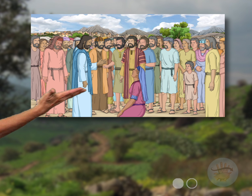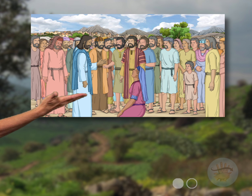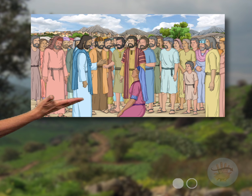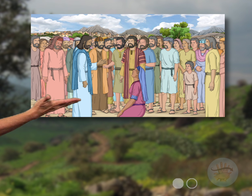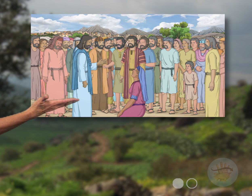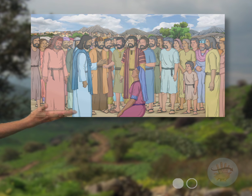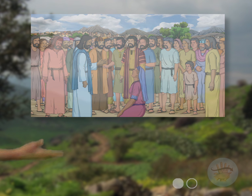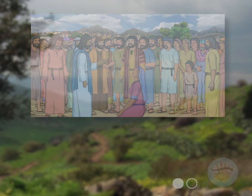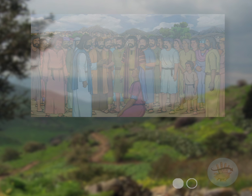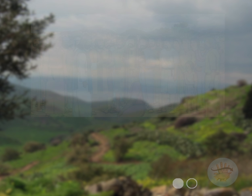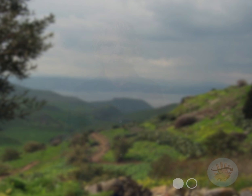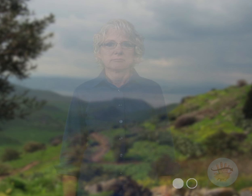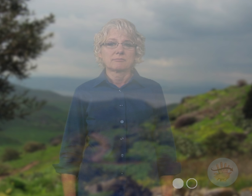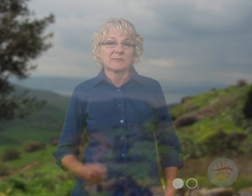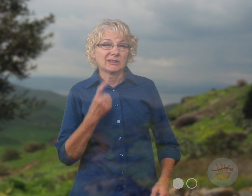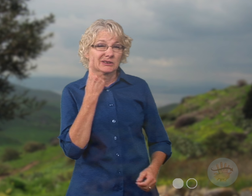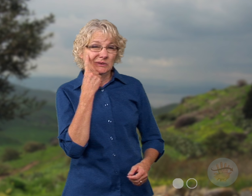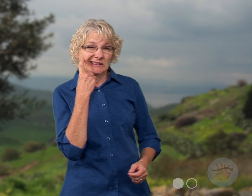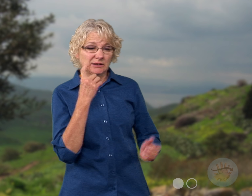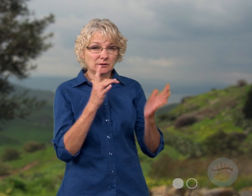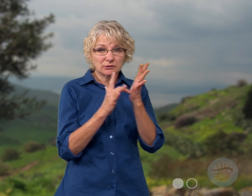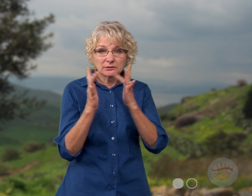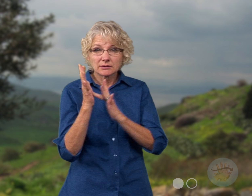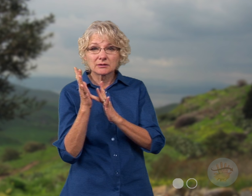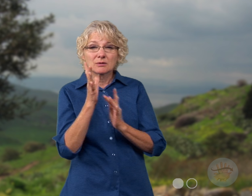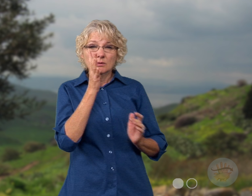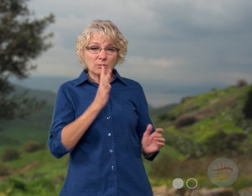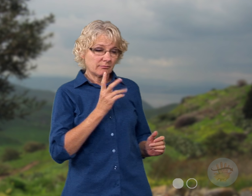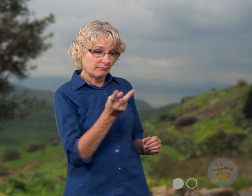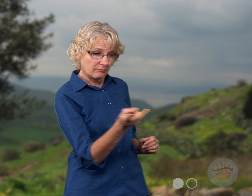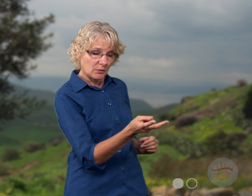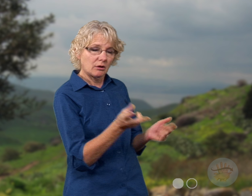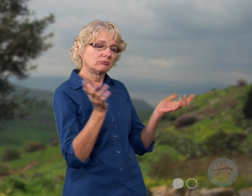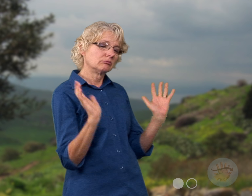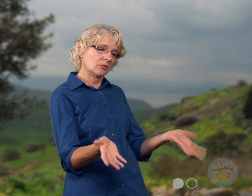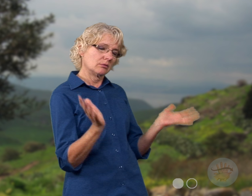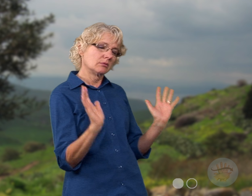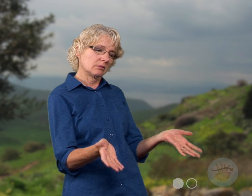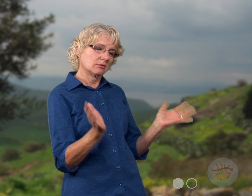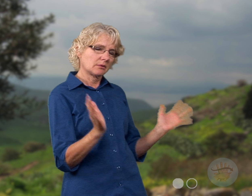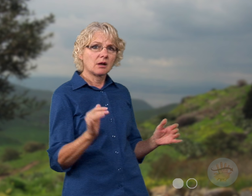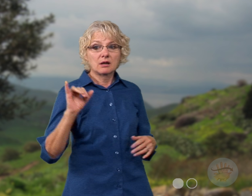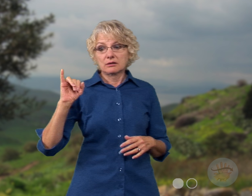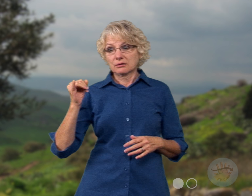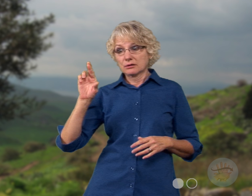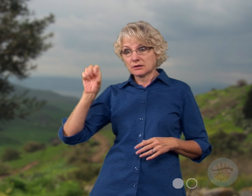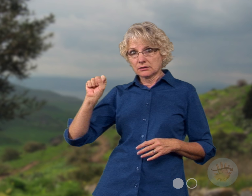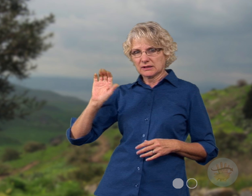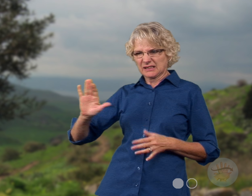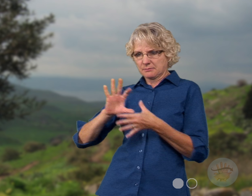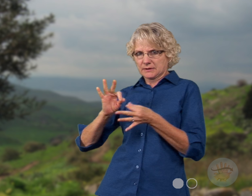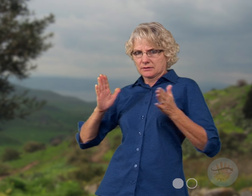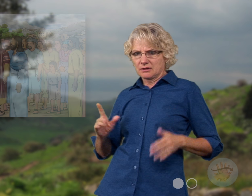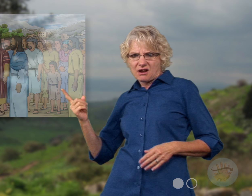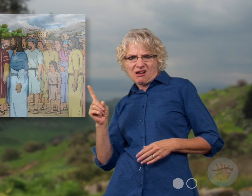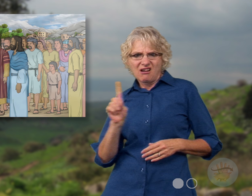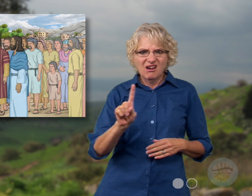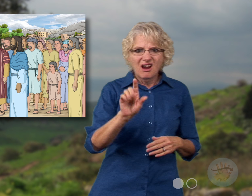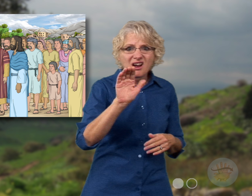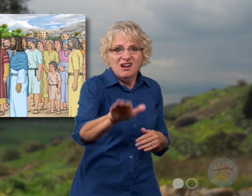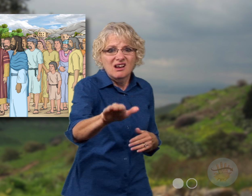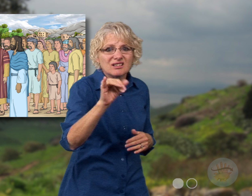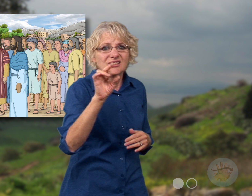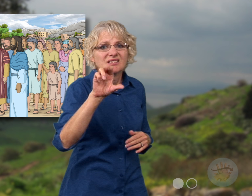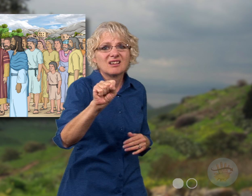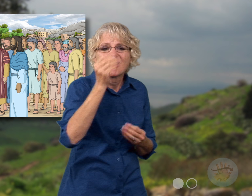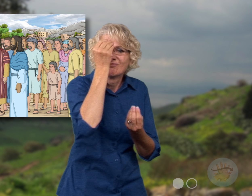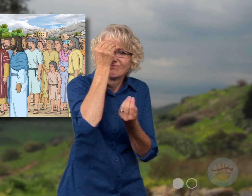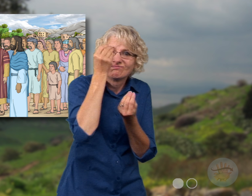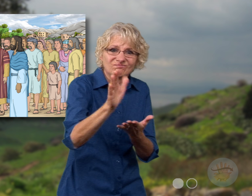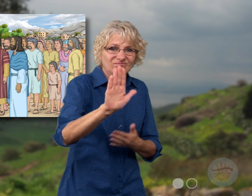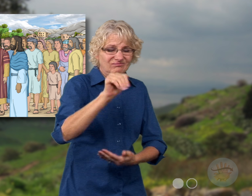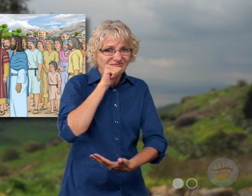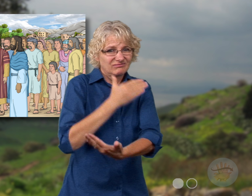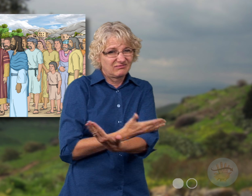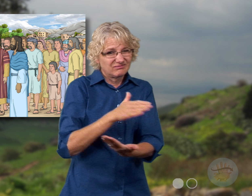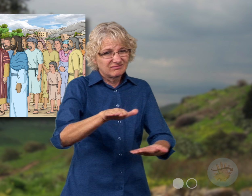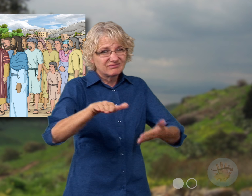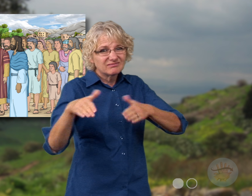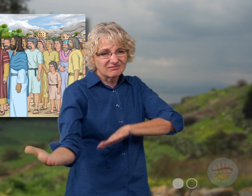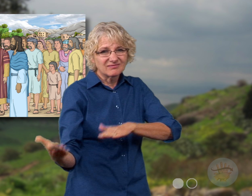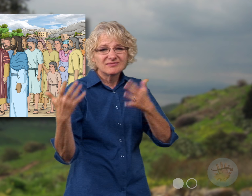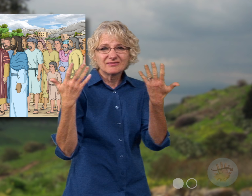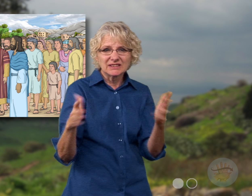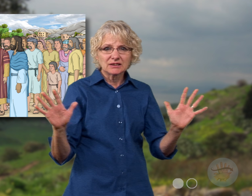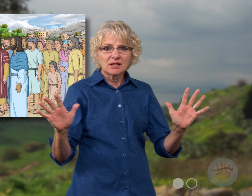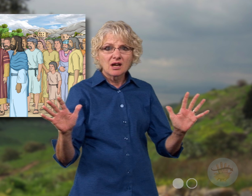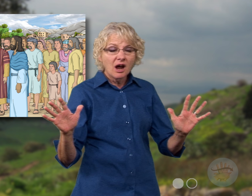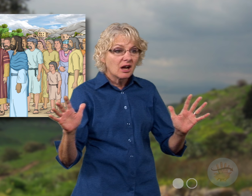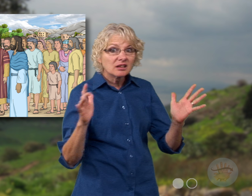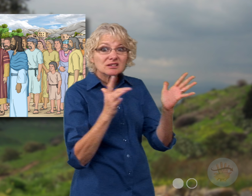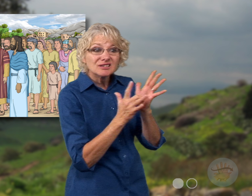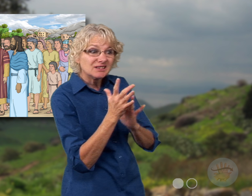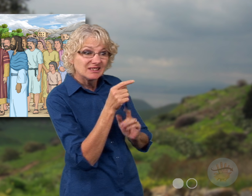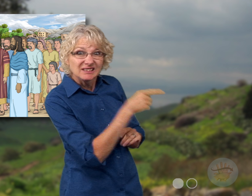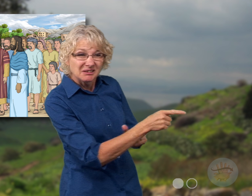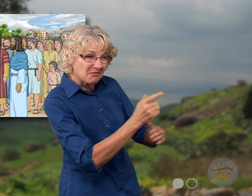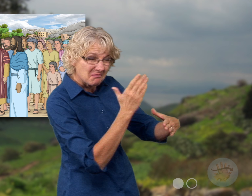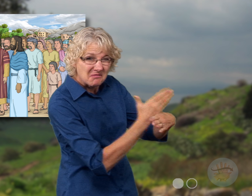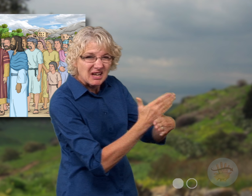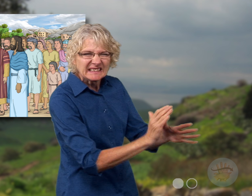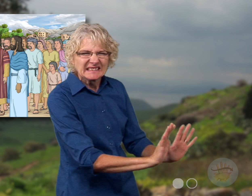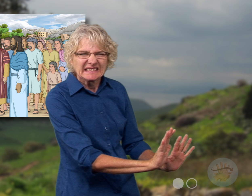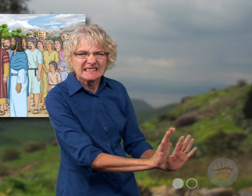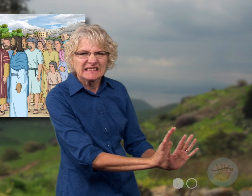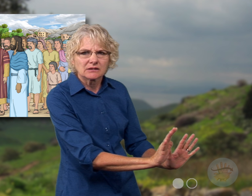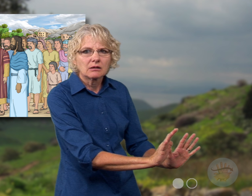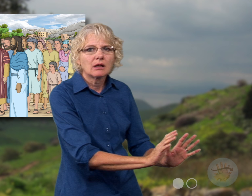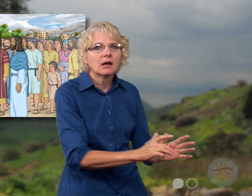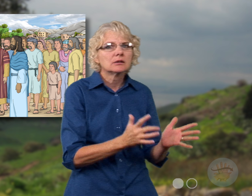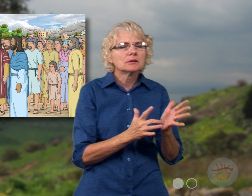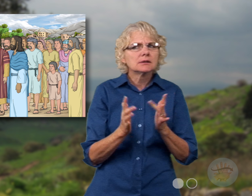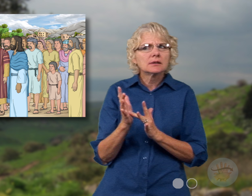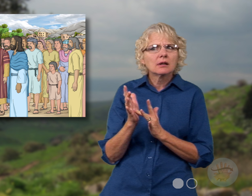While He was still speaking, messengers from the house of Jairus arrived and said, “Your daughter is dead;